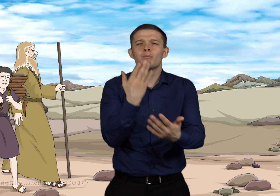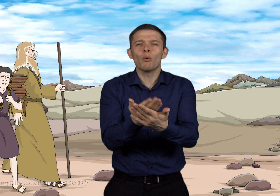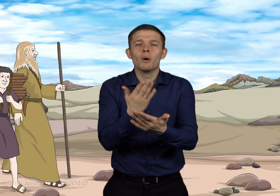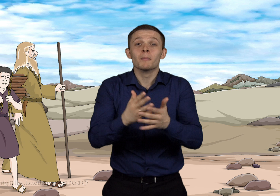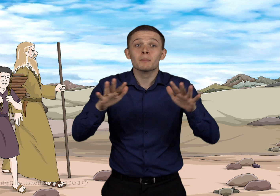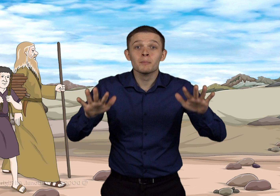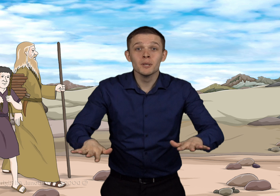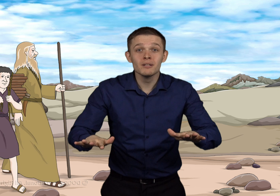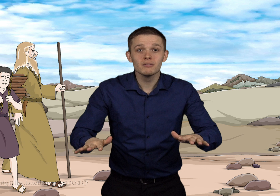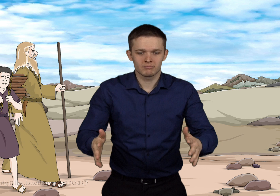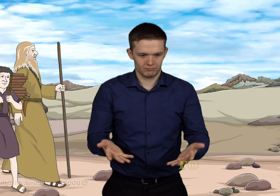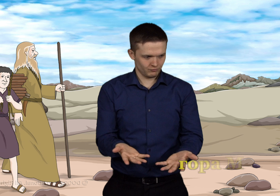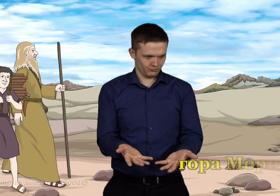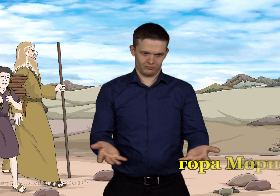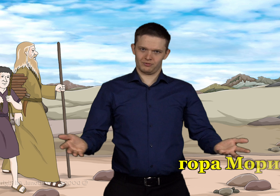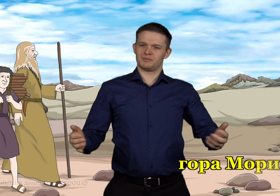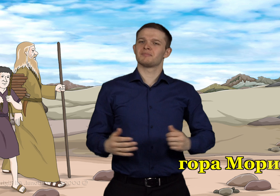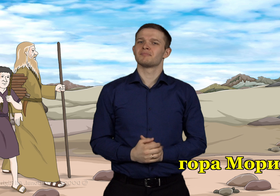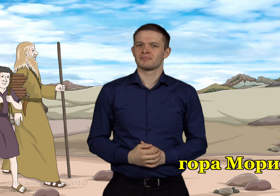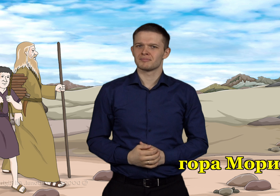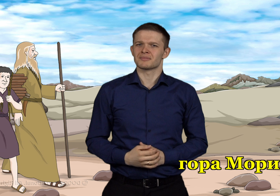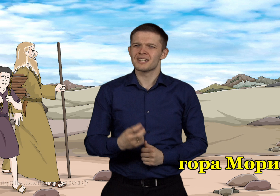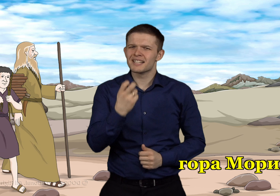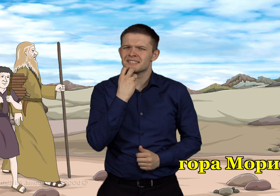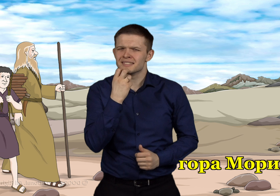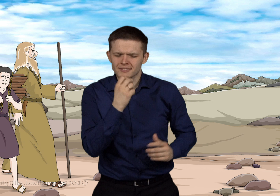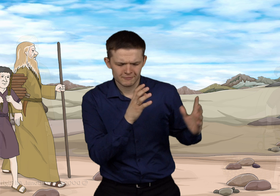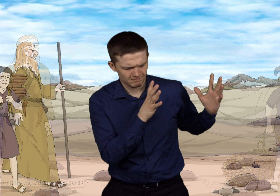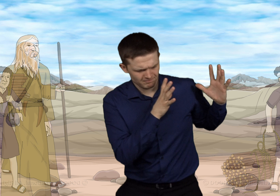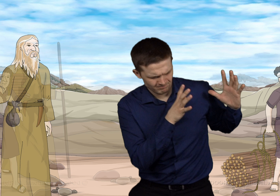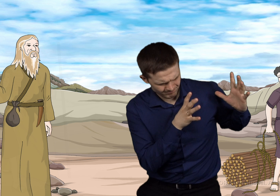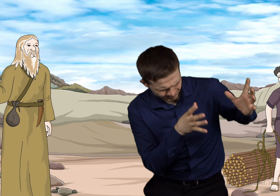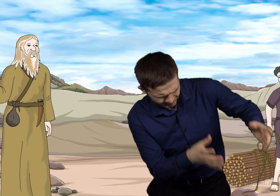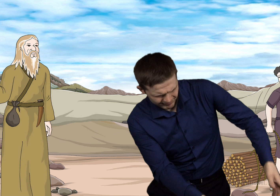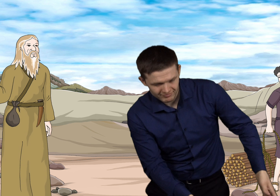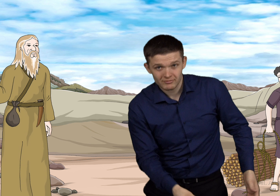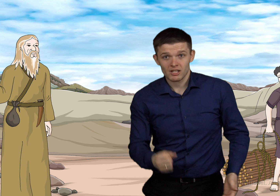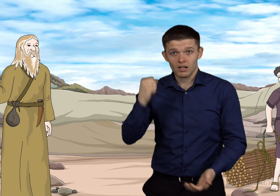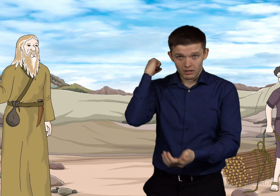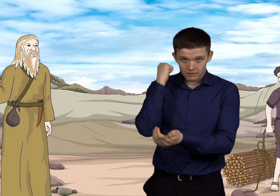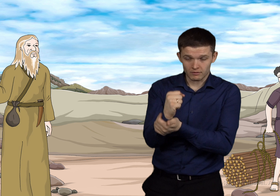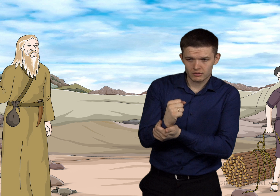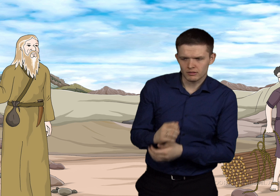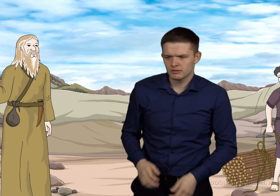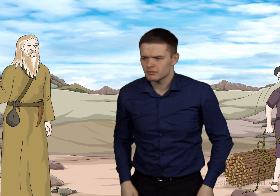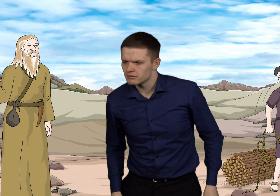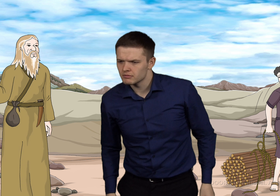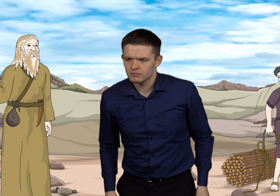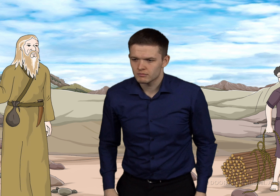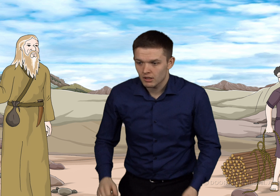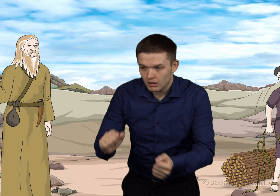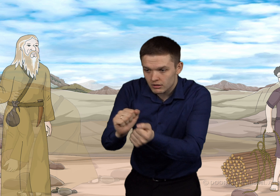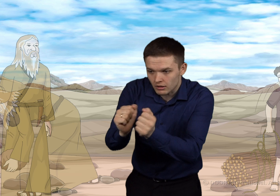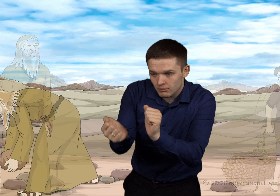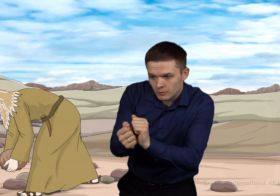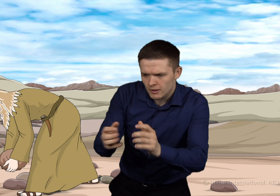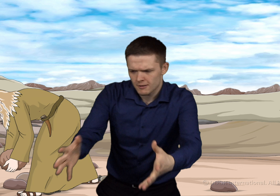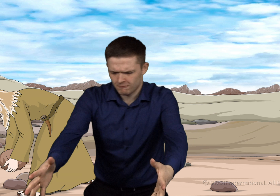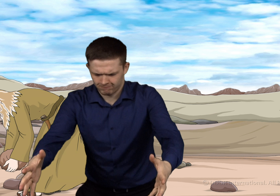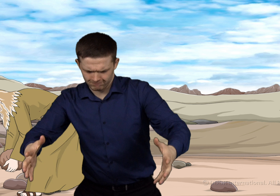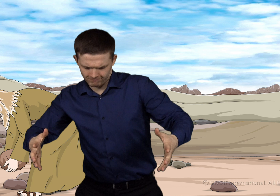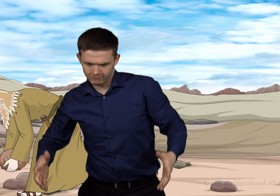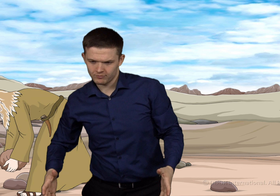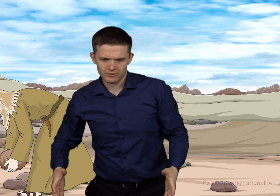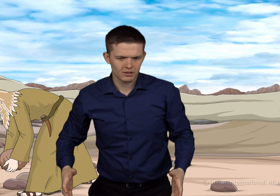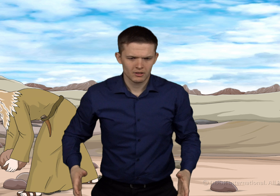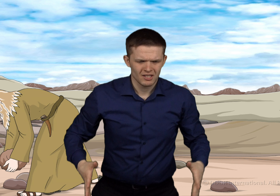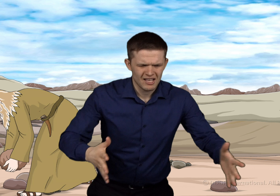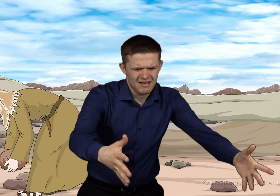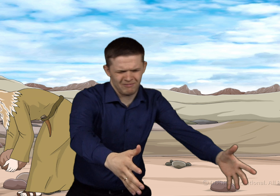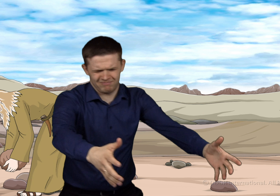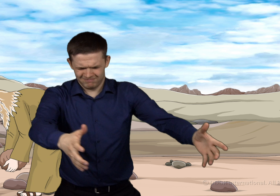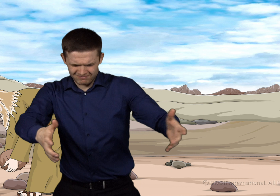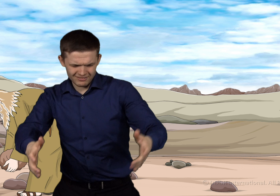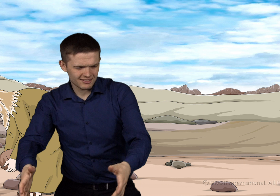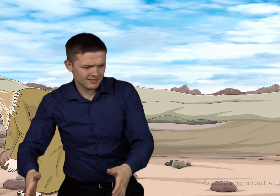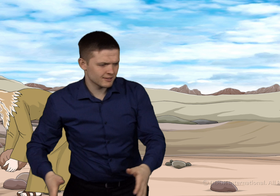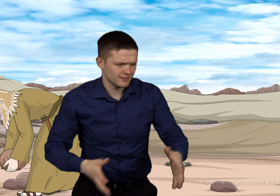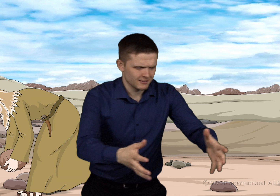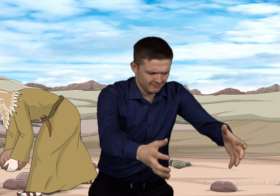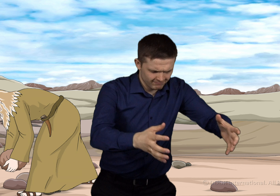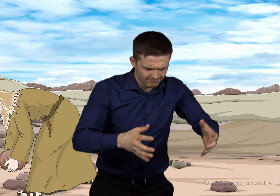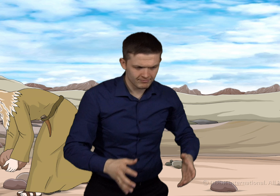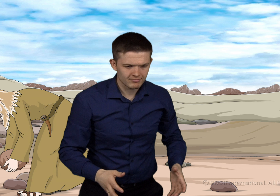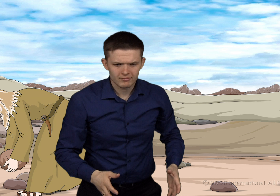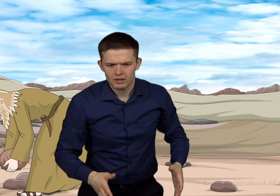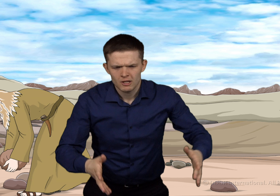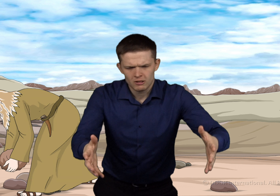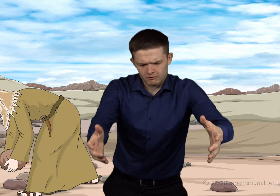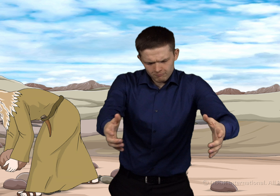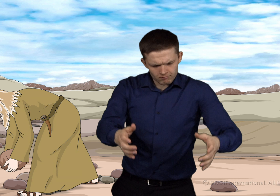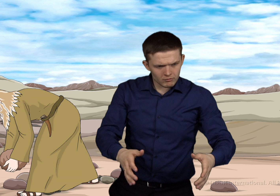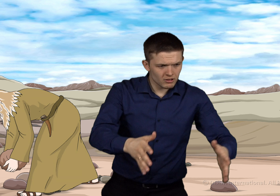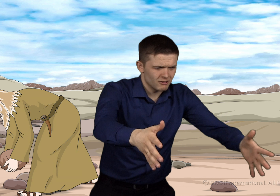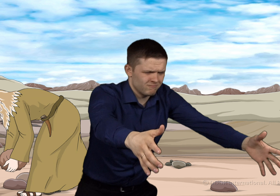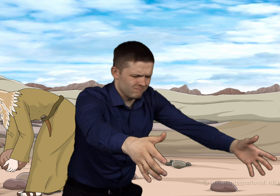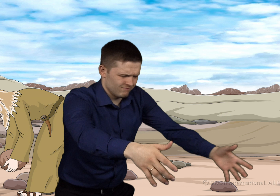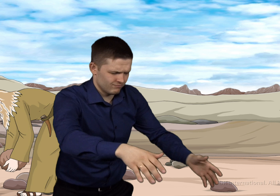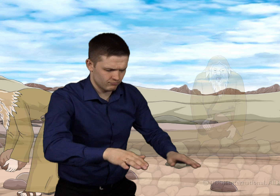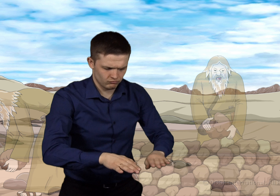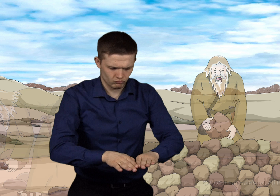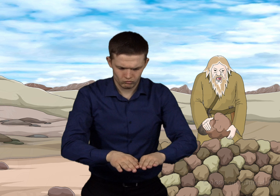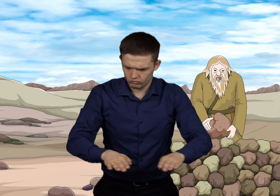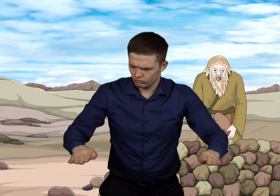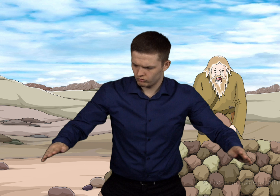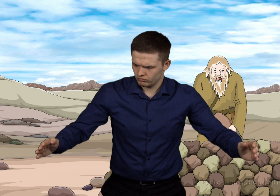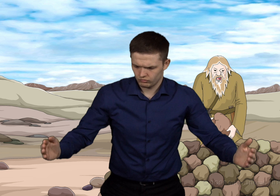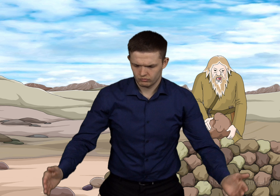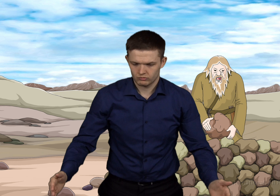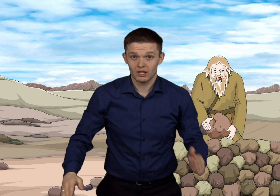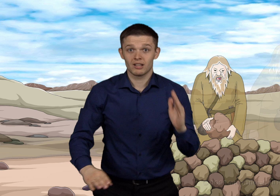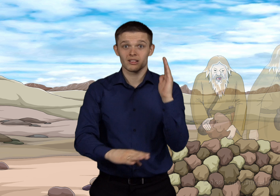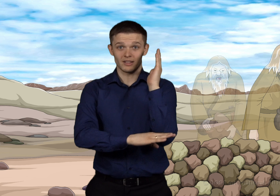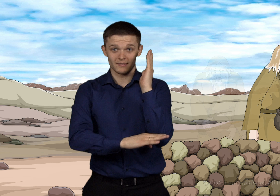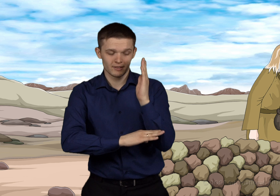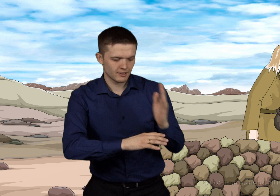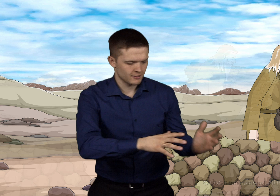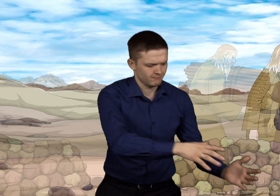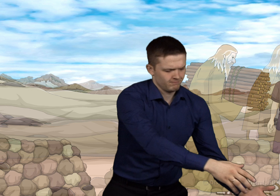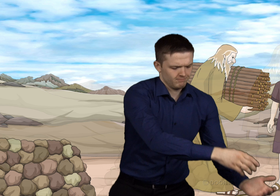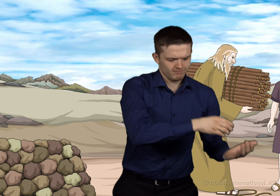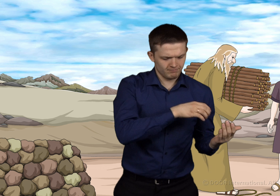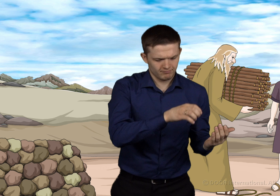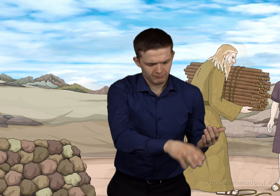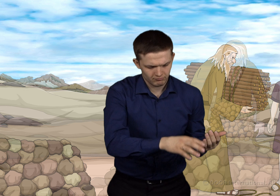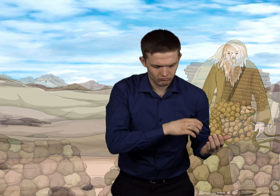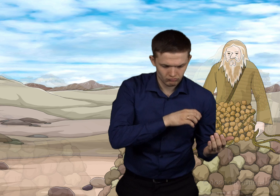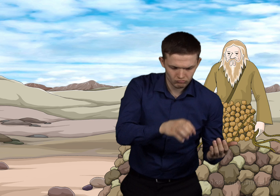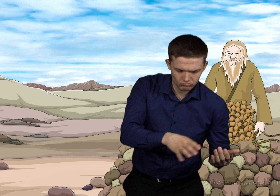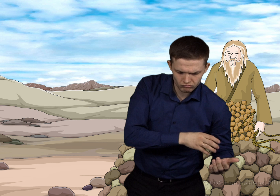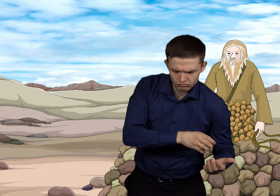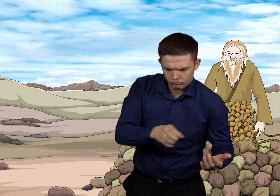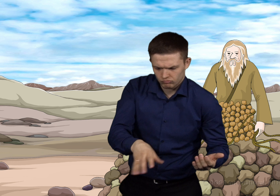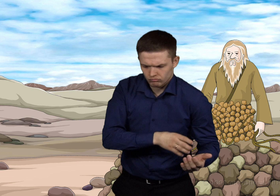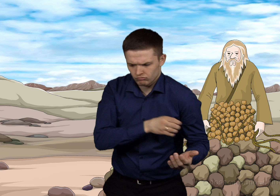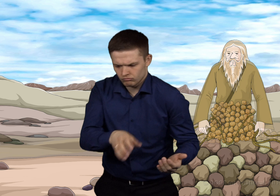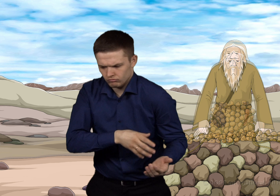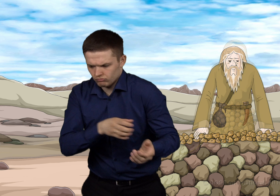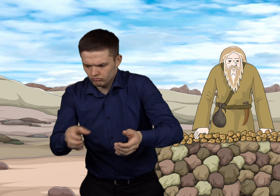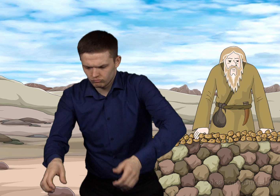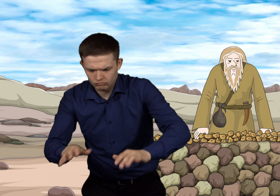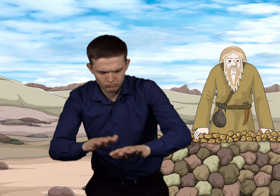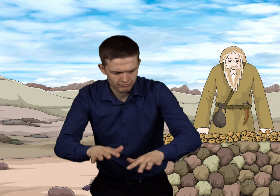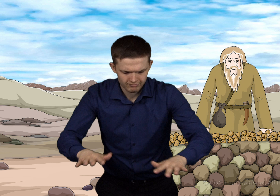When they arrived at the place God had designated, Abraham built the altar there and arranged the wood.